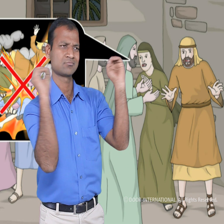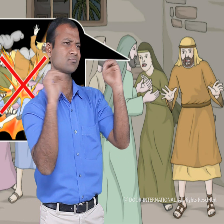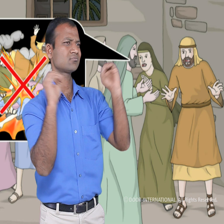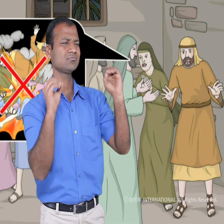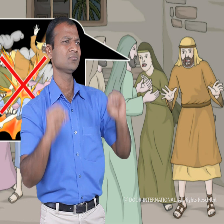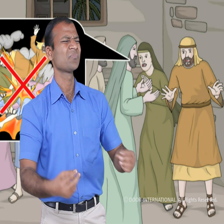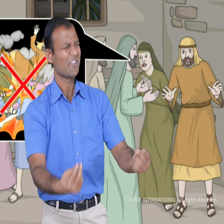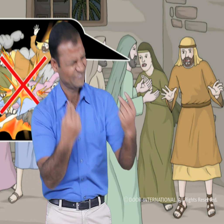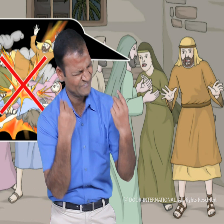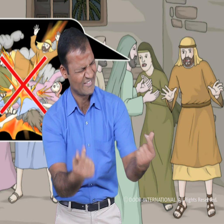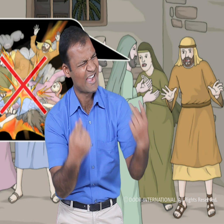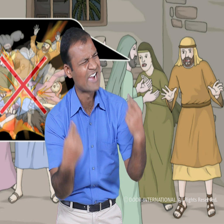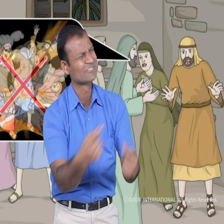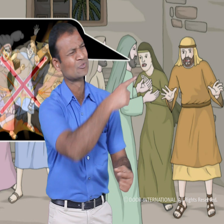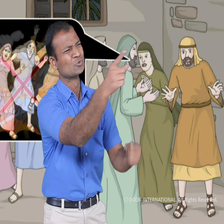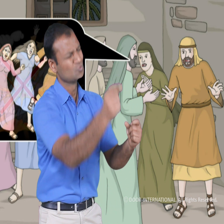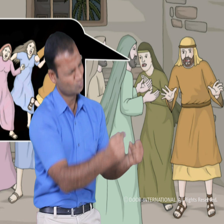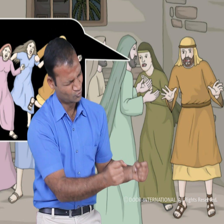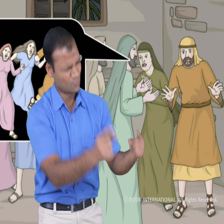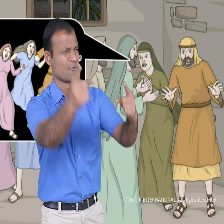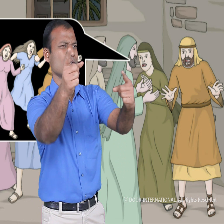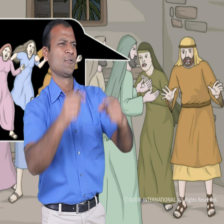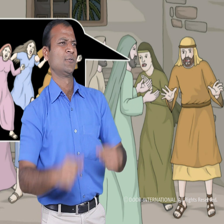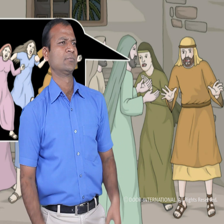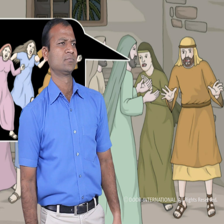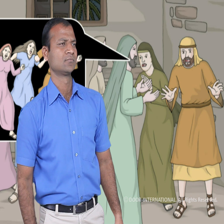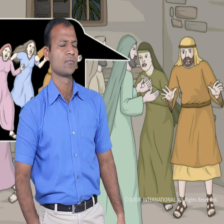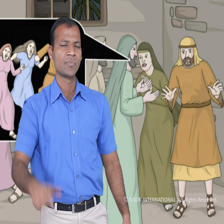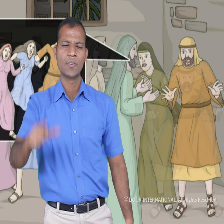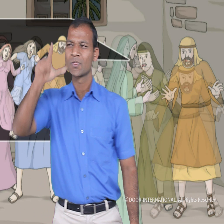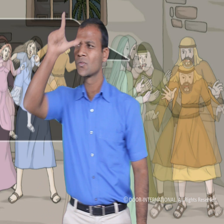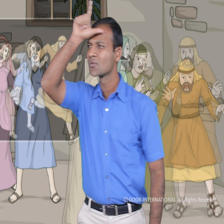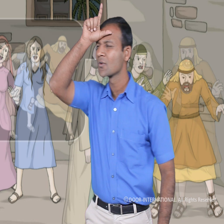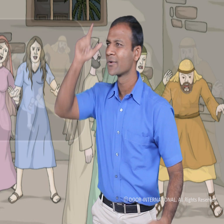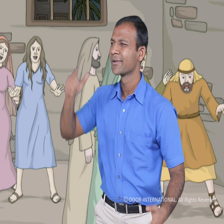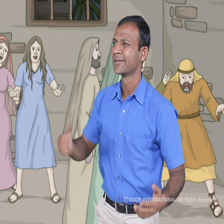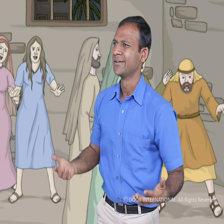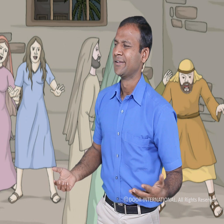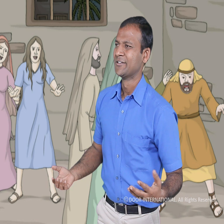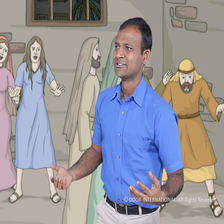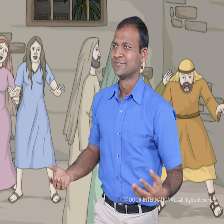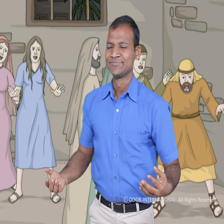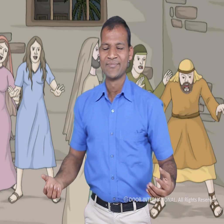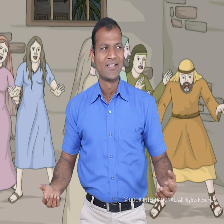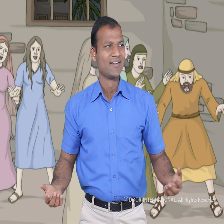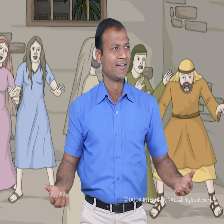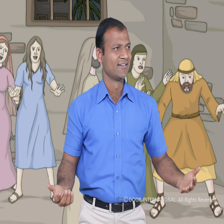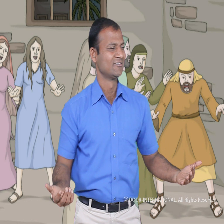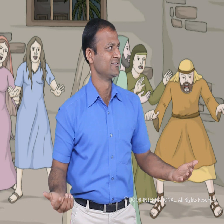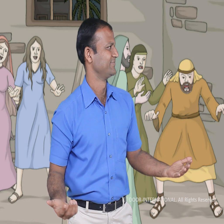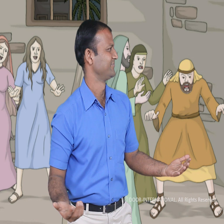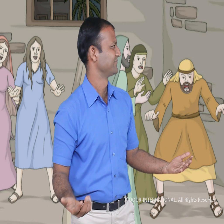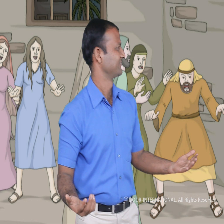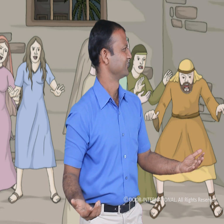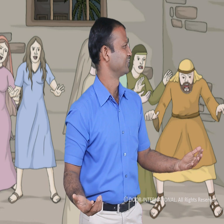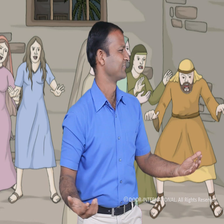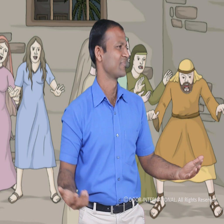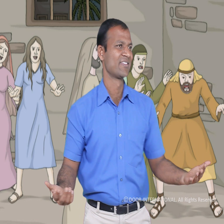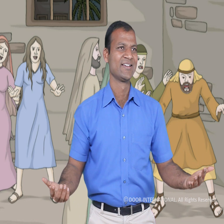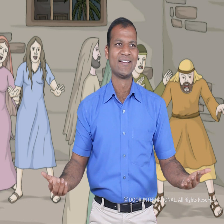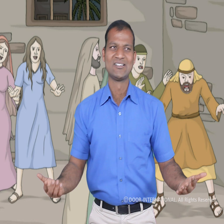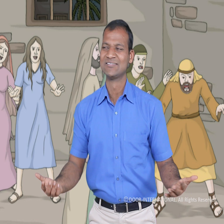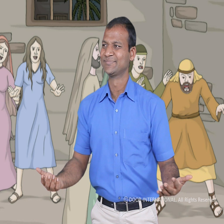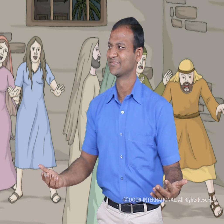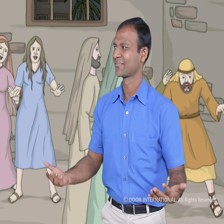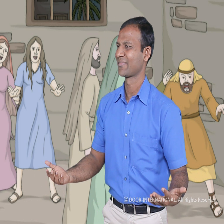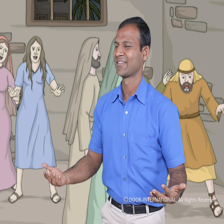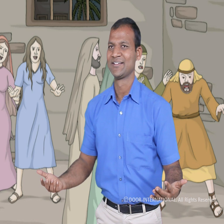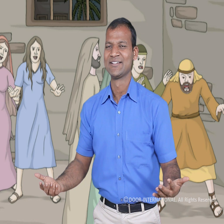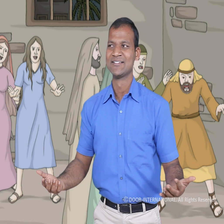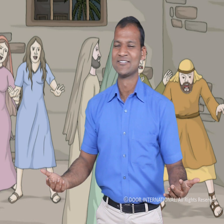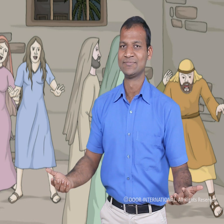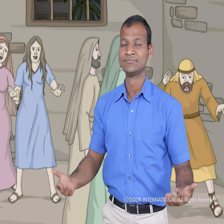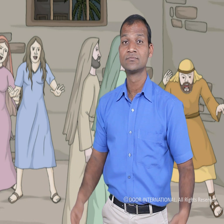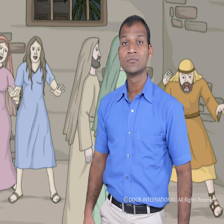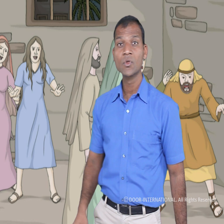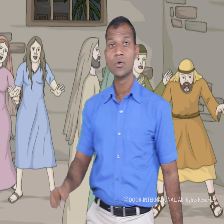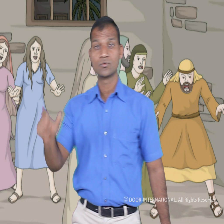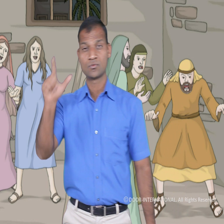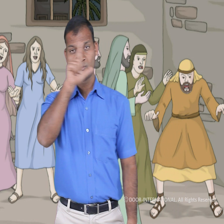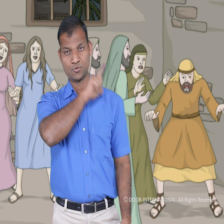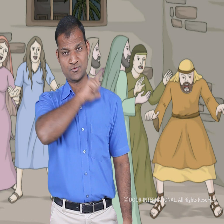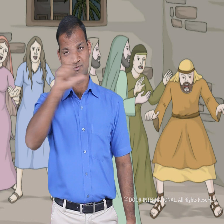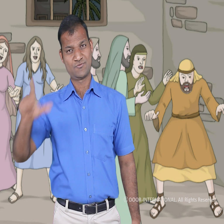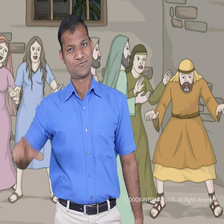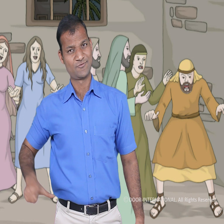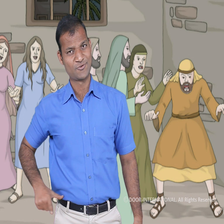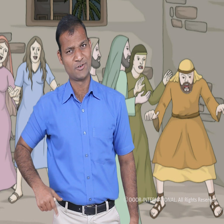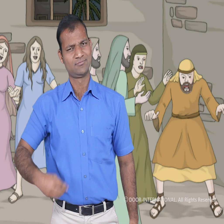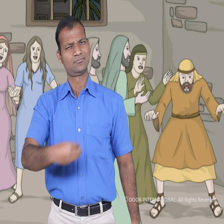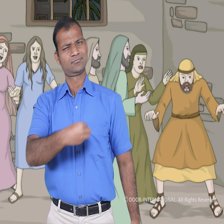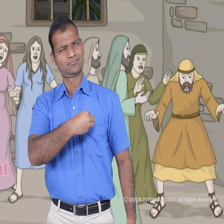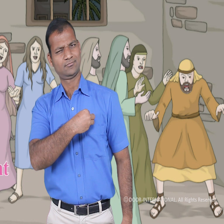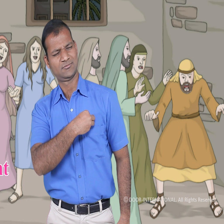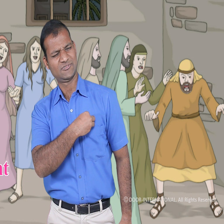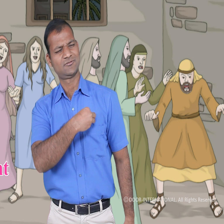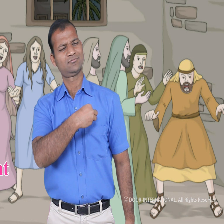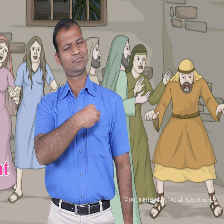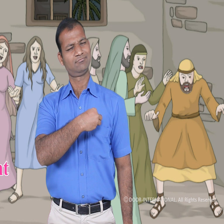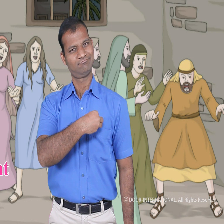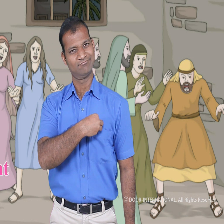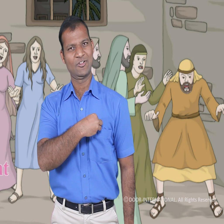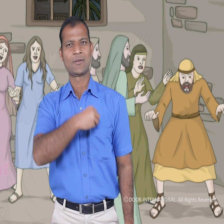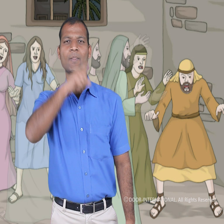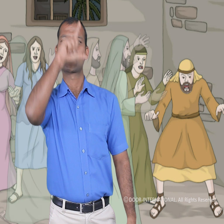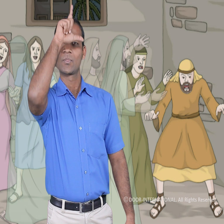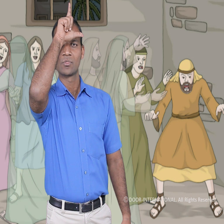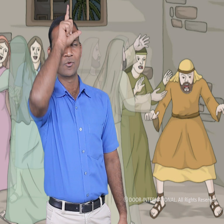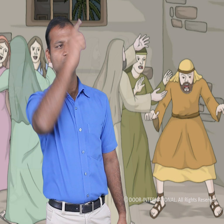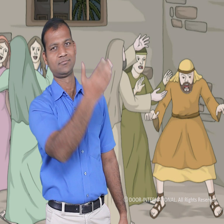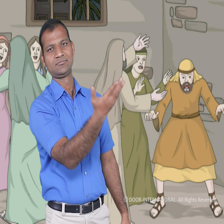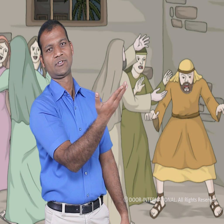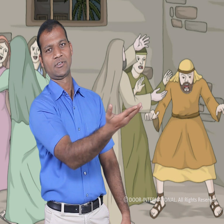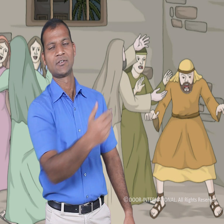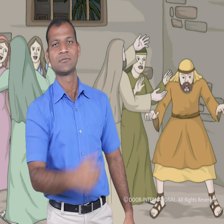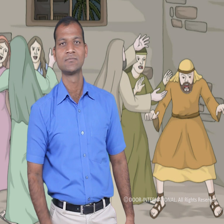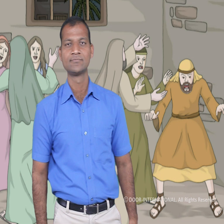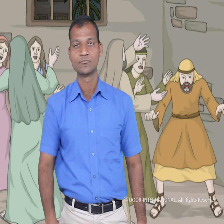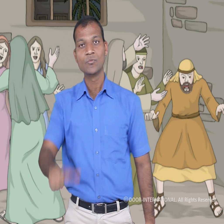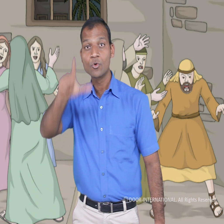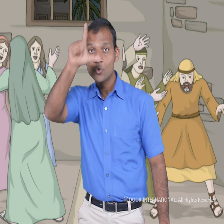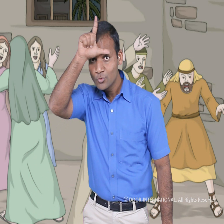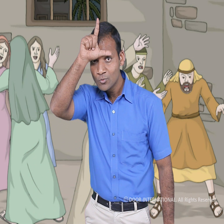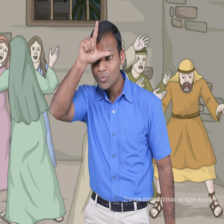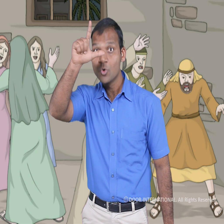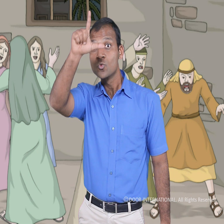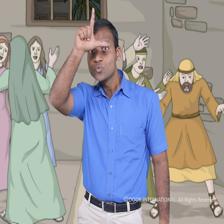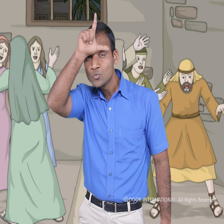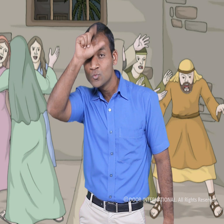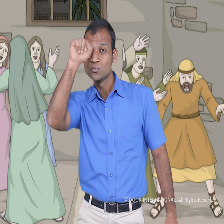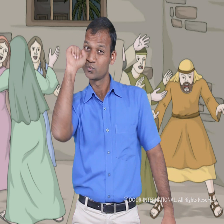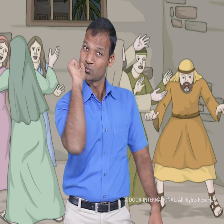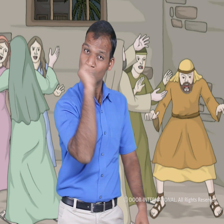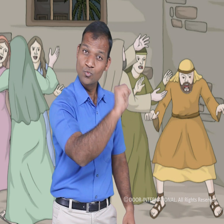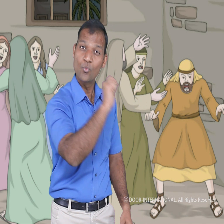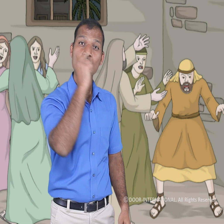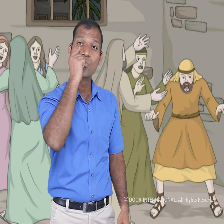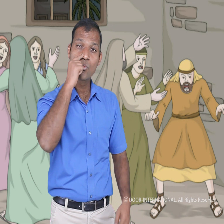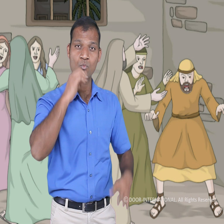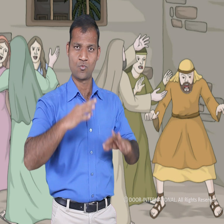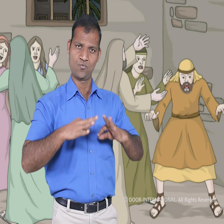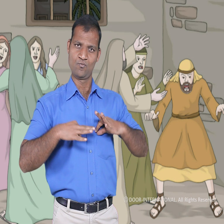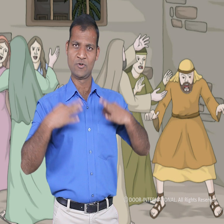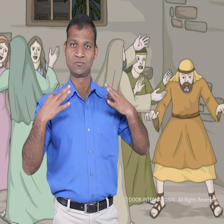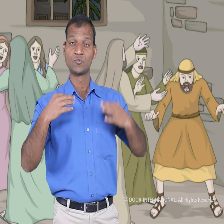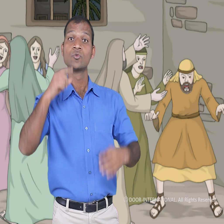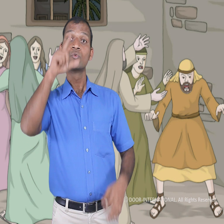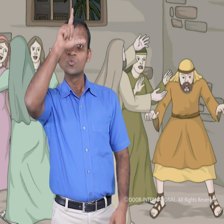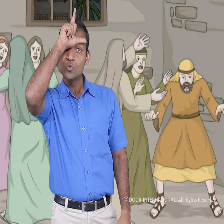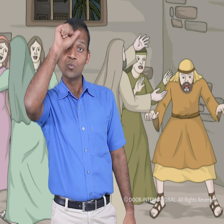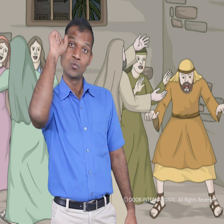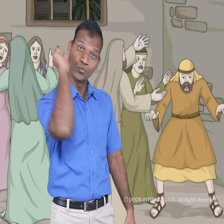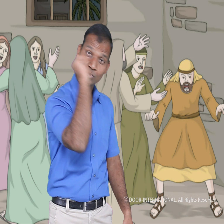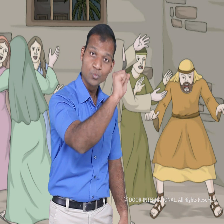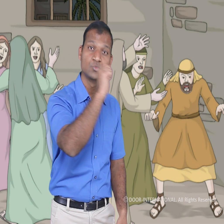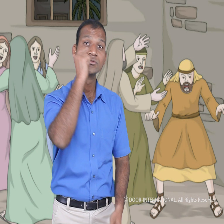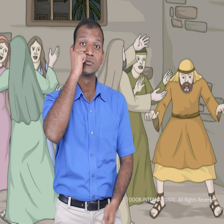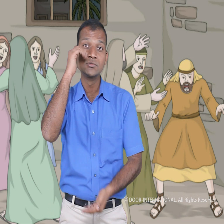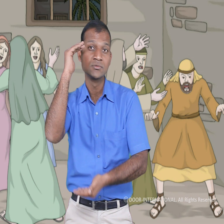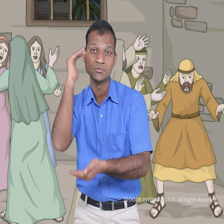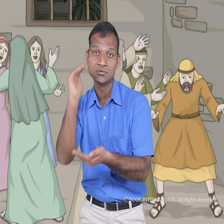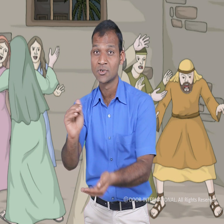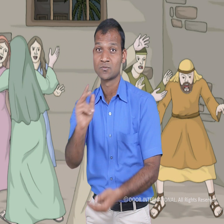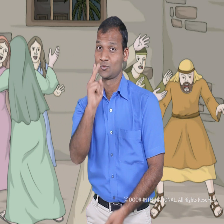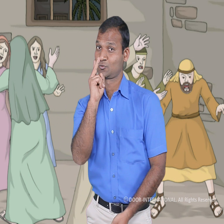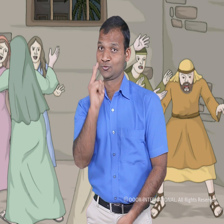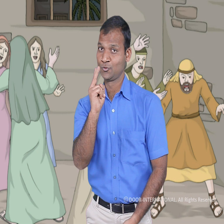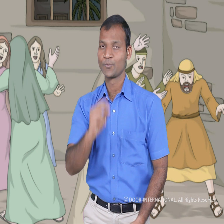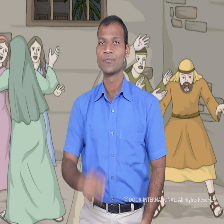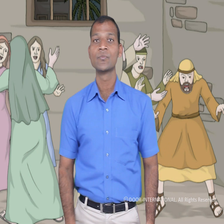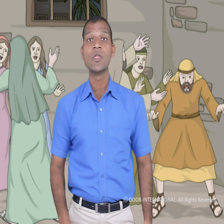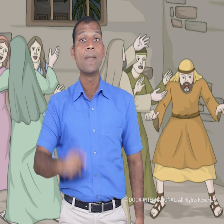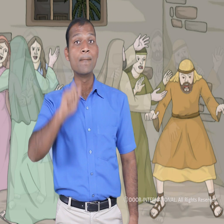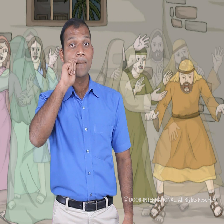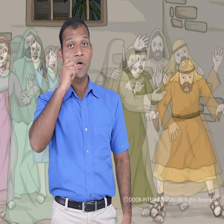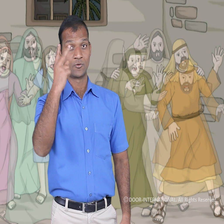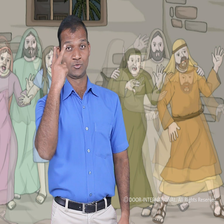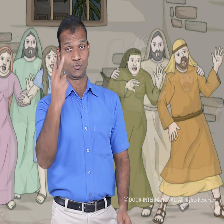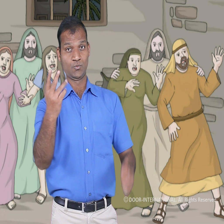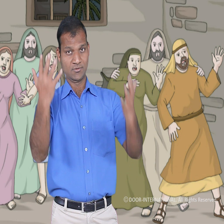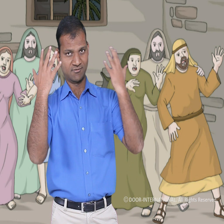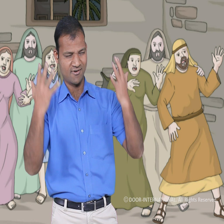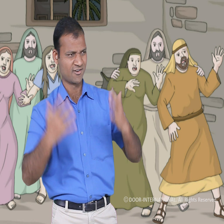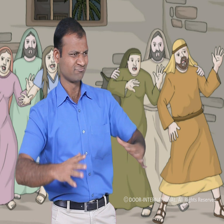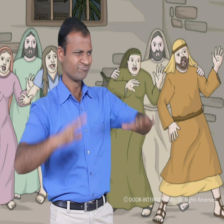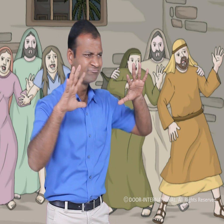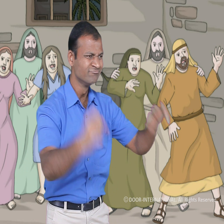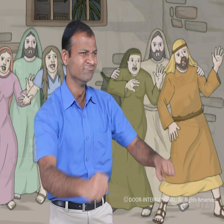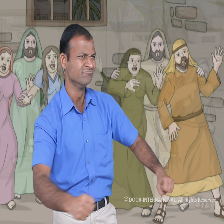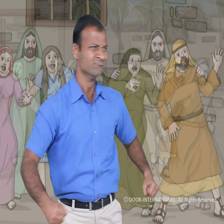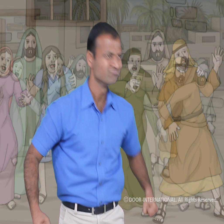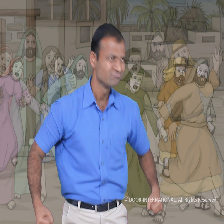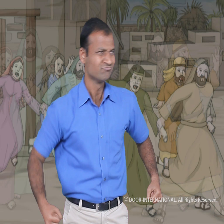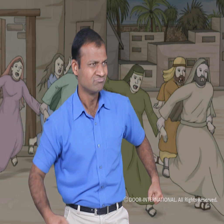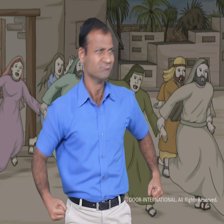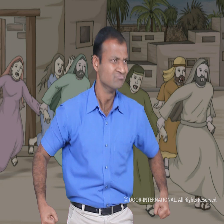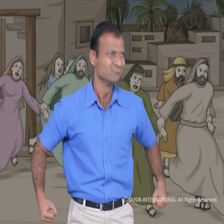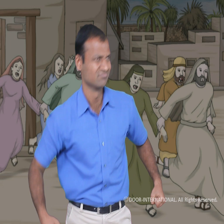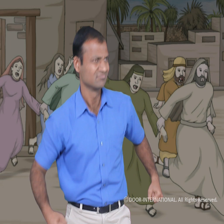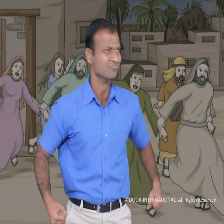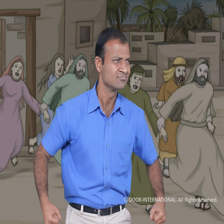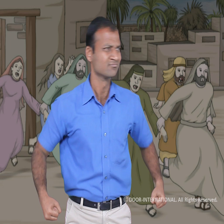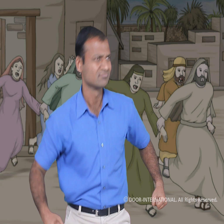But when Lot hesitated, the men grabbed his hand and the hands of his wife and his two daughters.